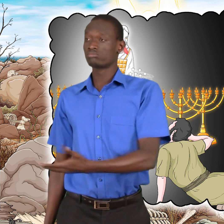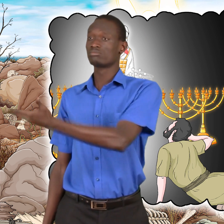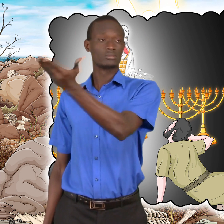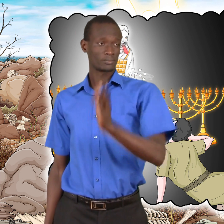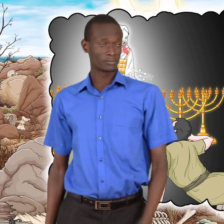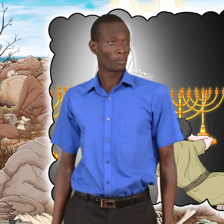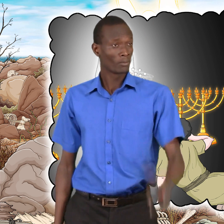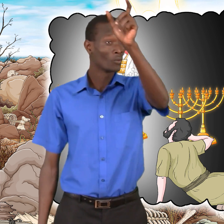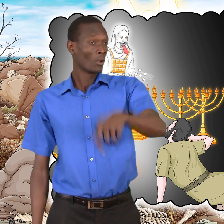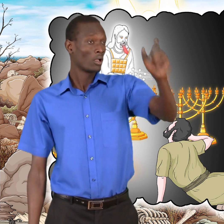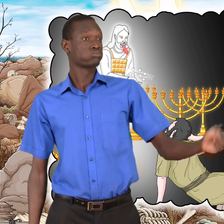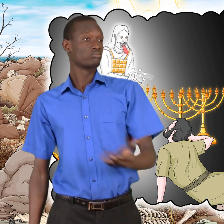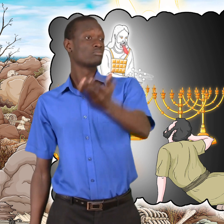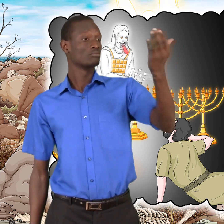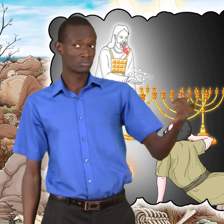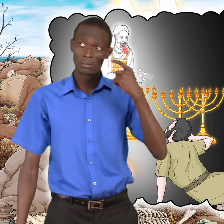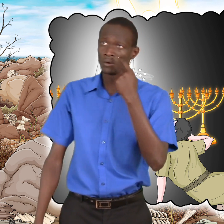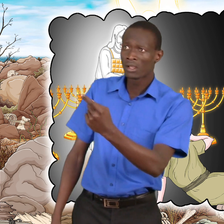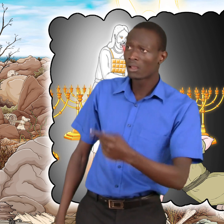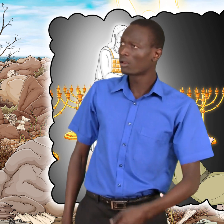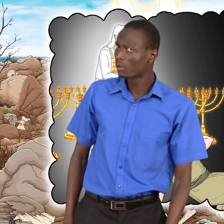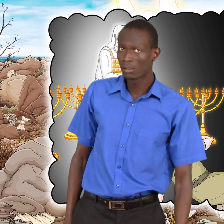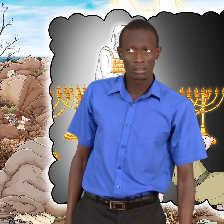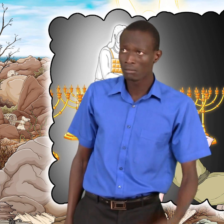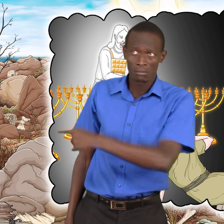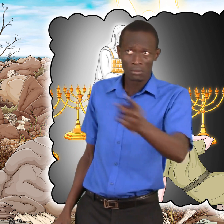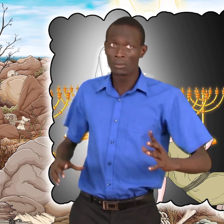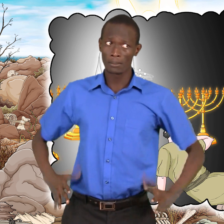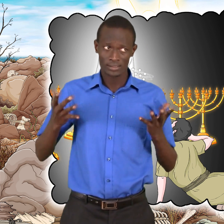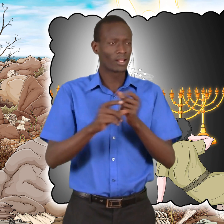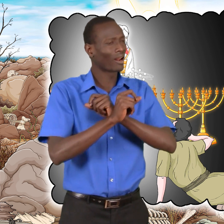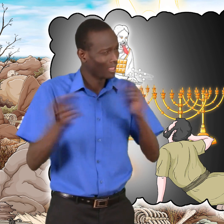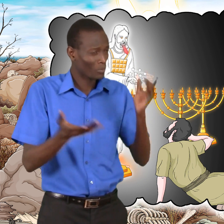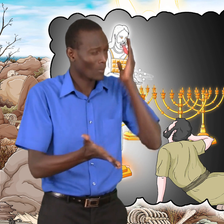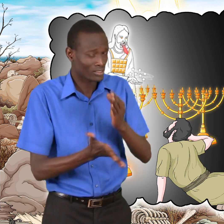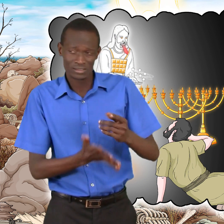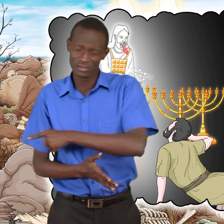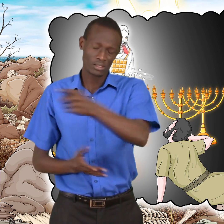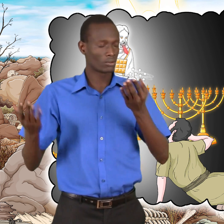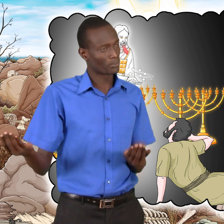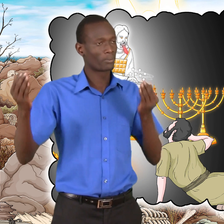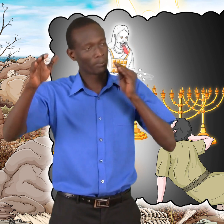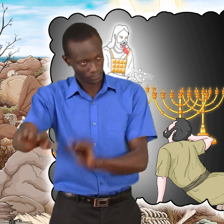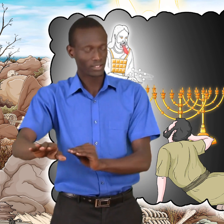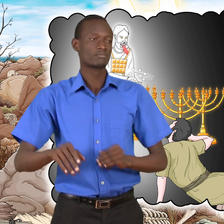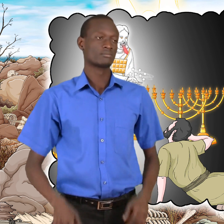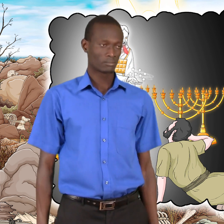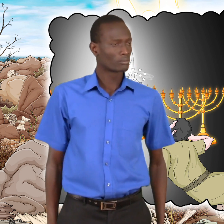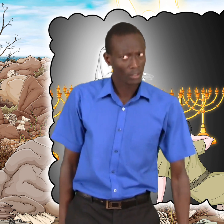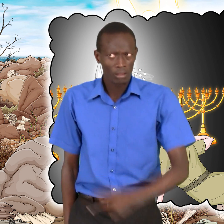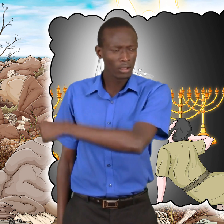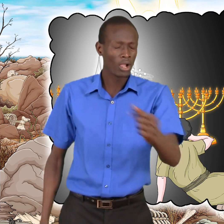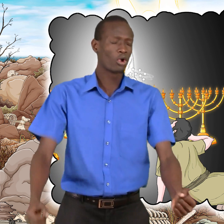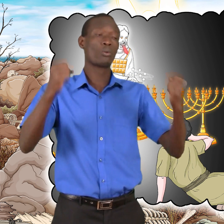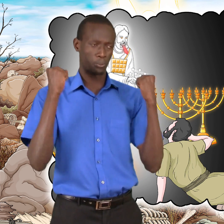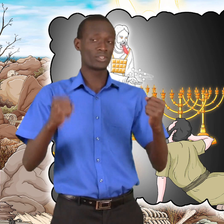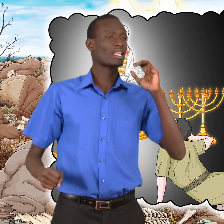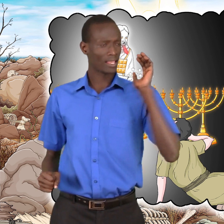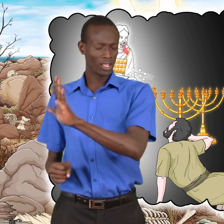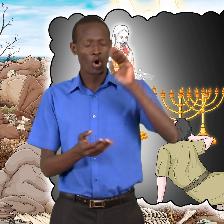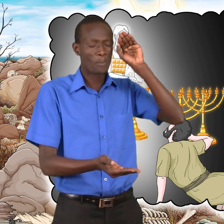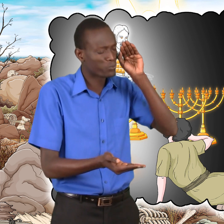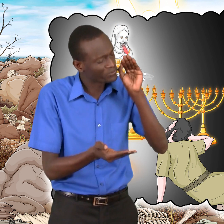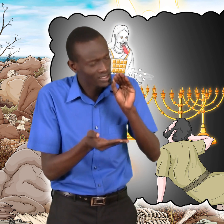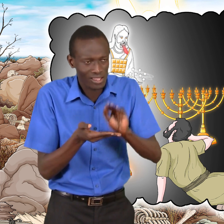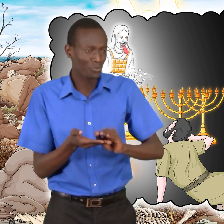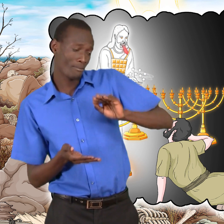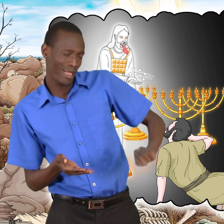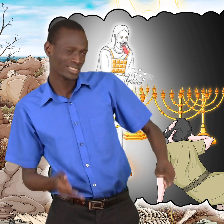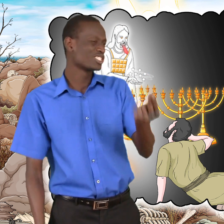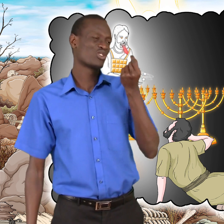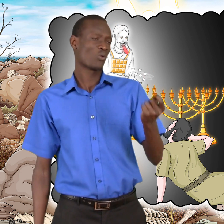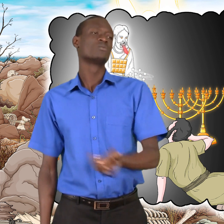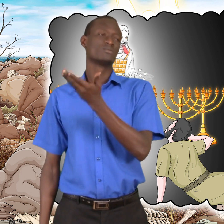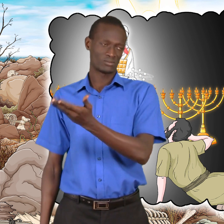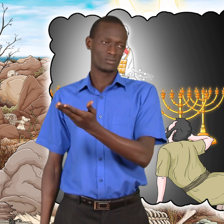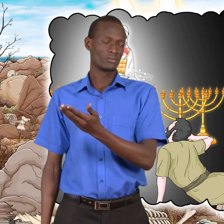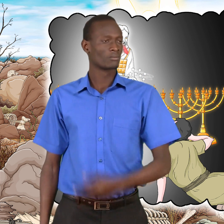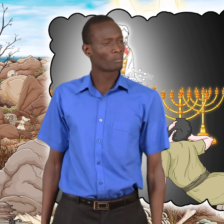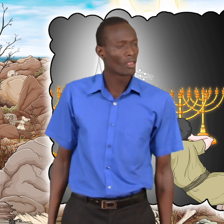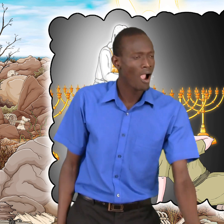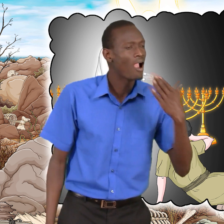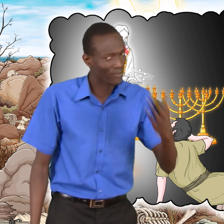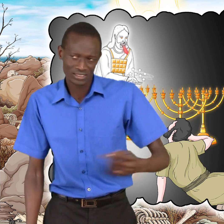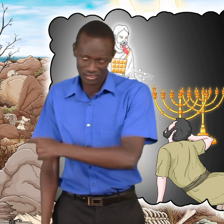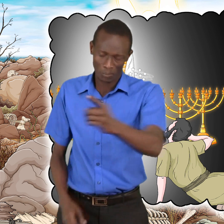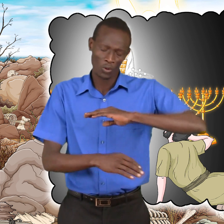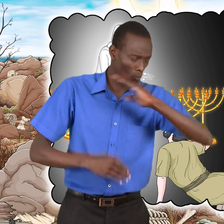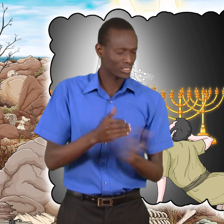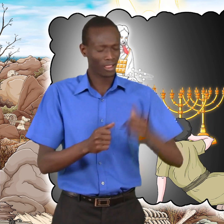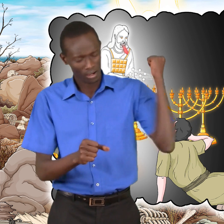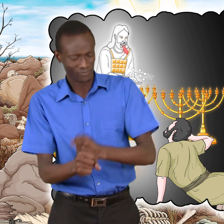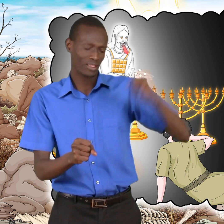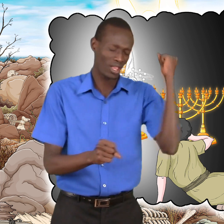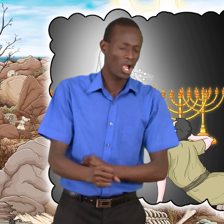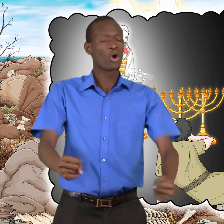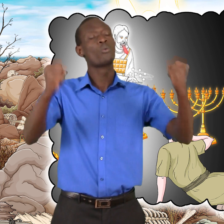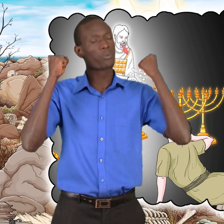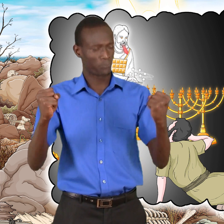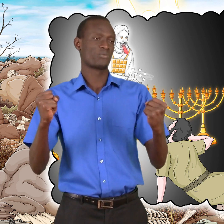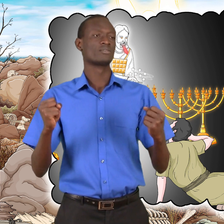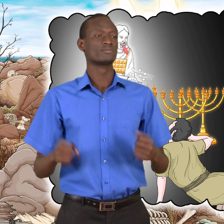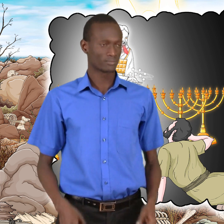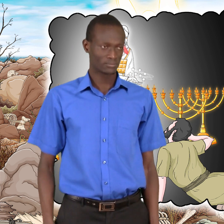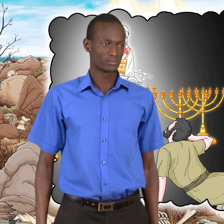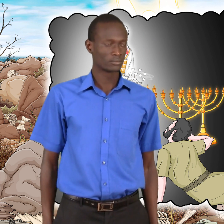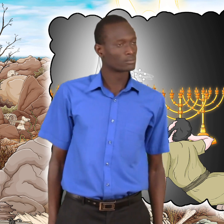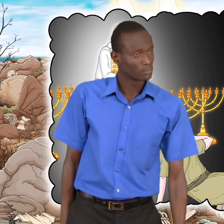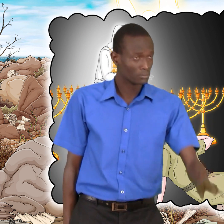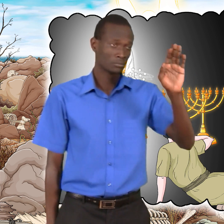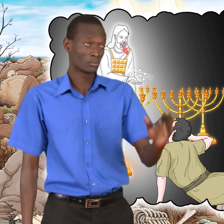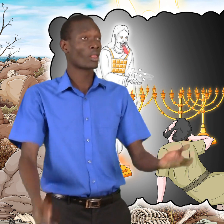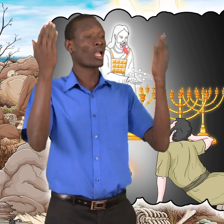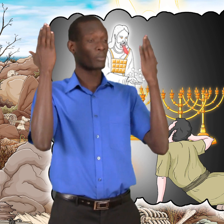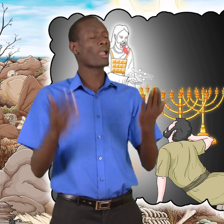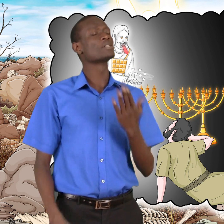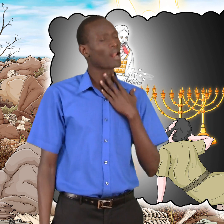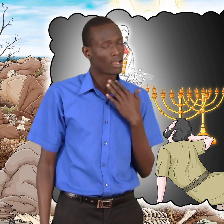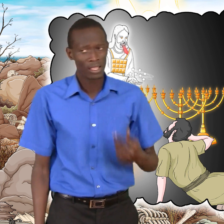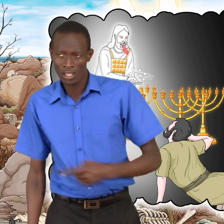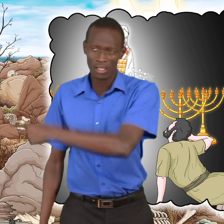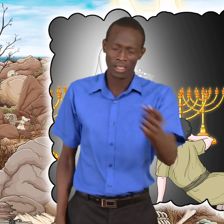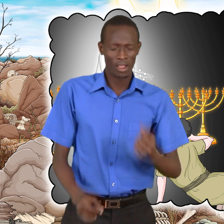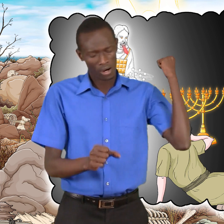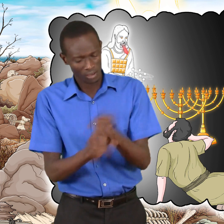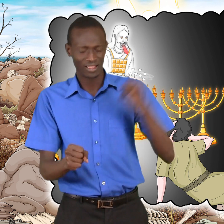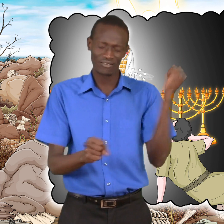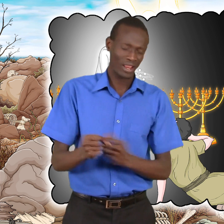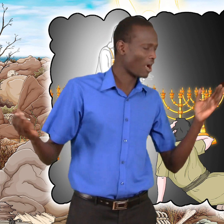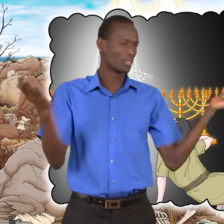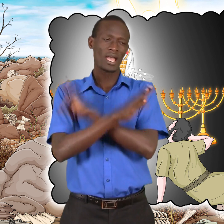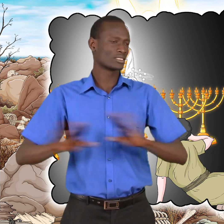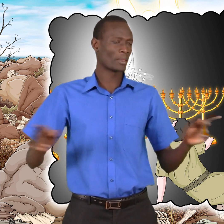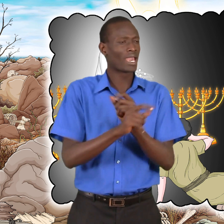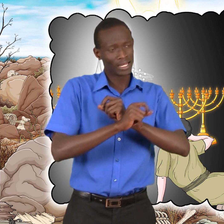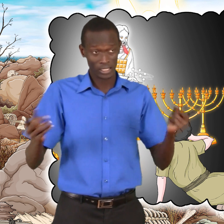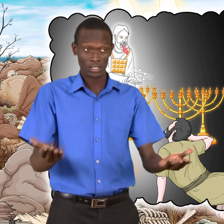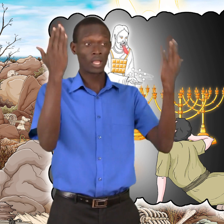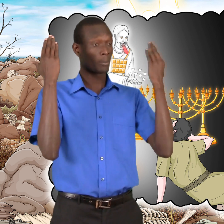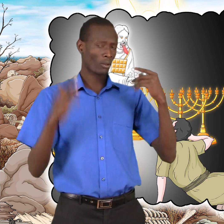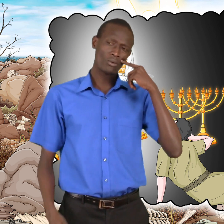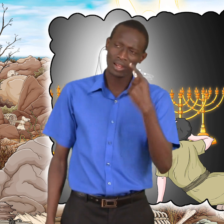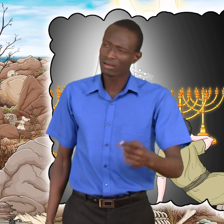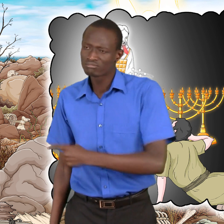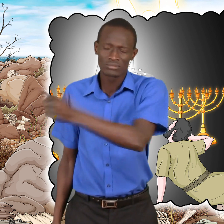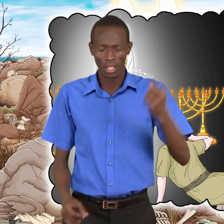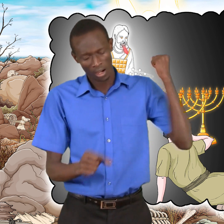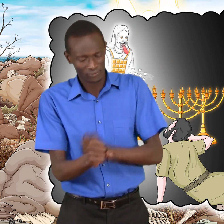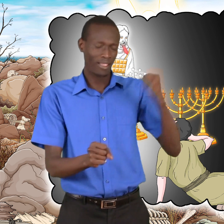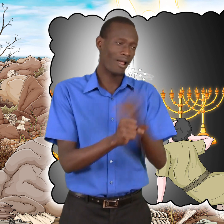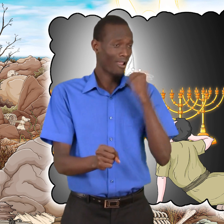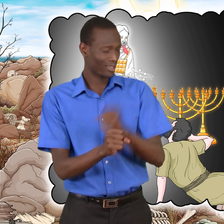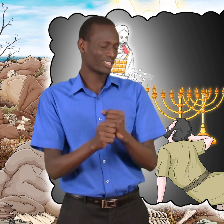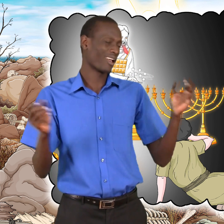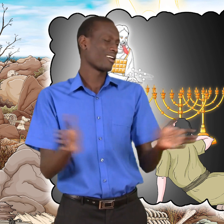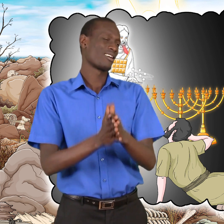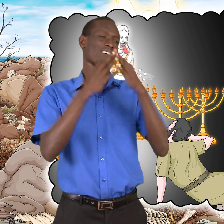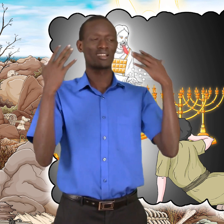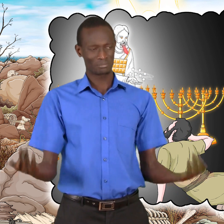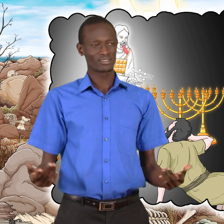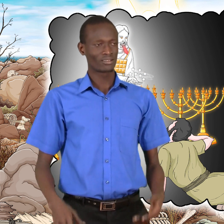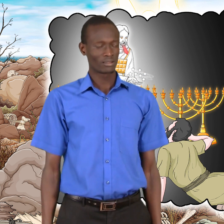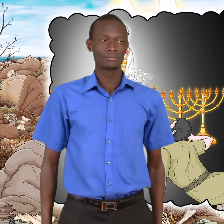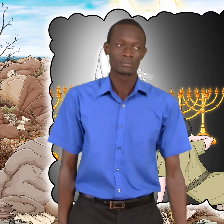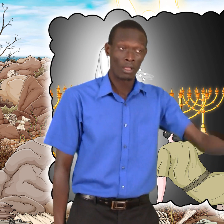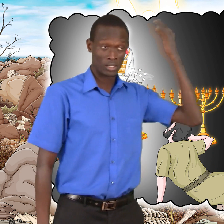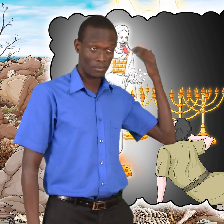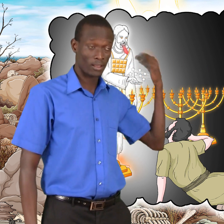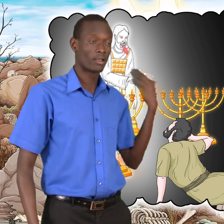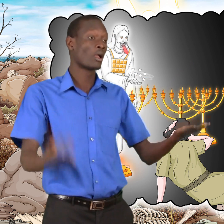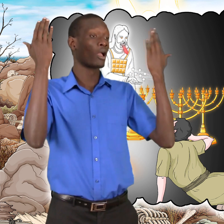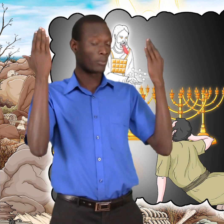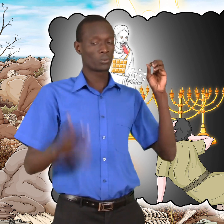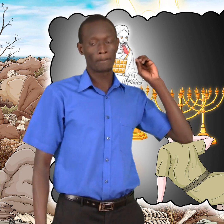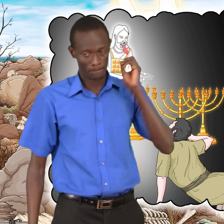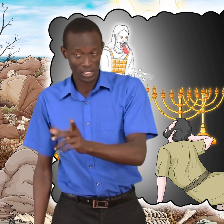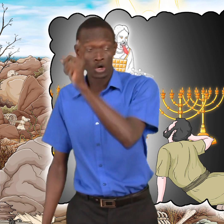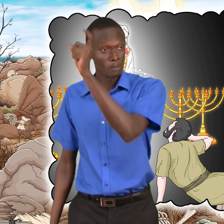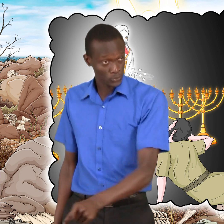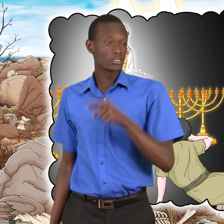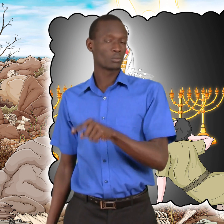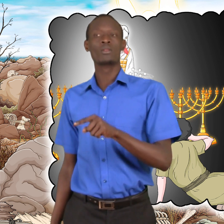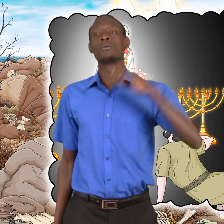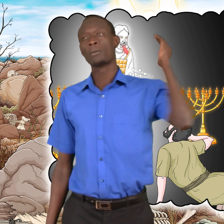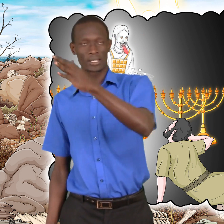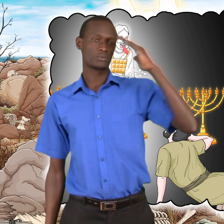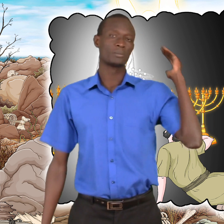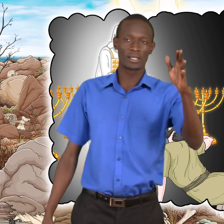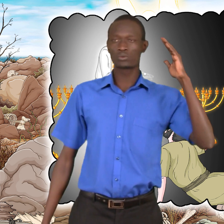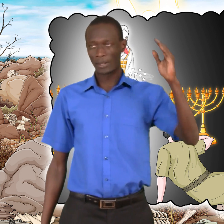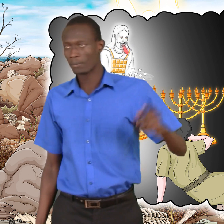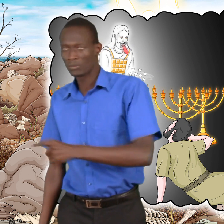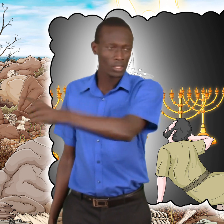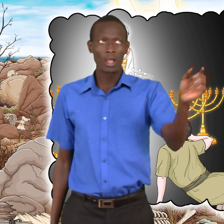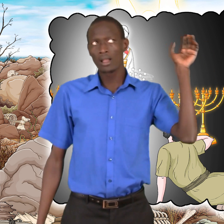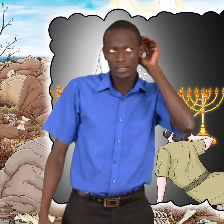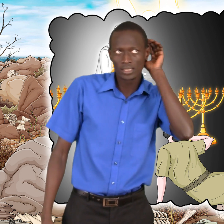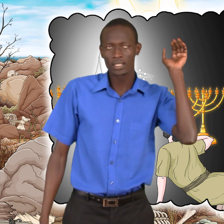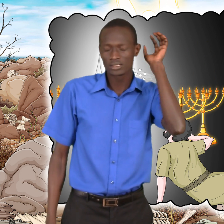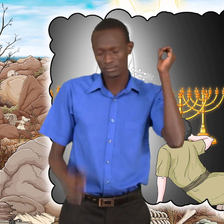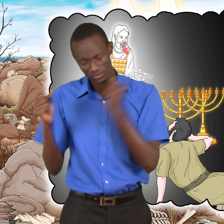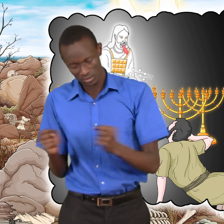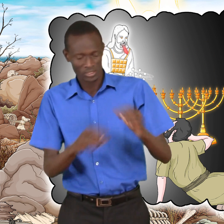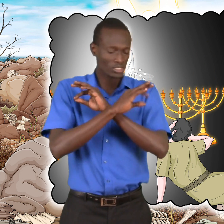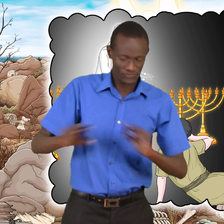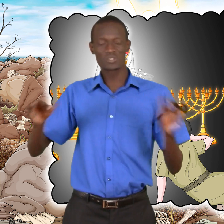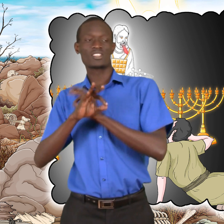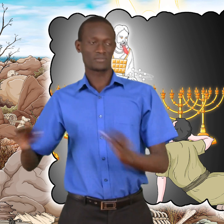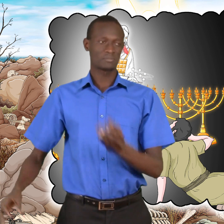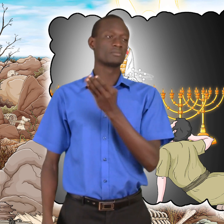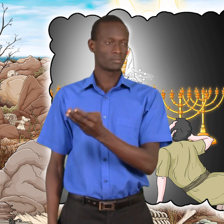Wake up and strengthen what remains, which was about to die; for I have found your deeds incomplete in the sight of My God.